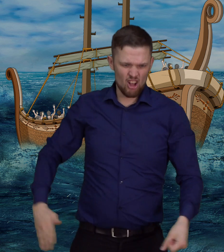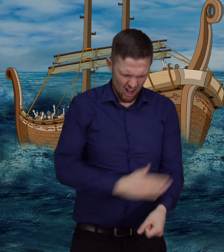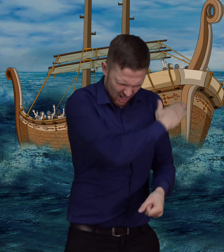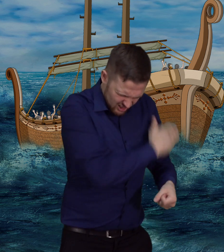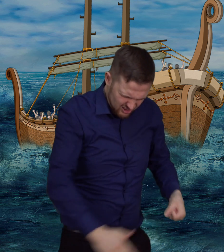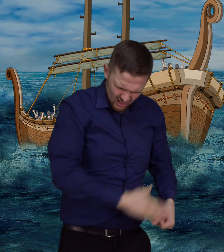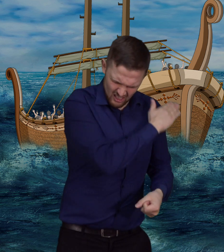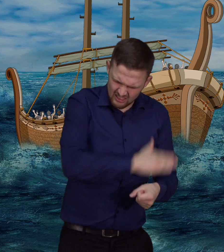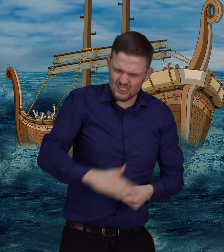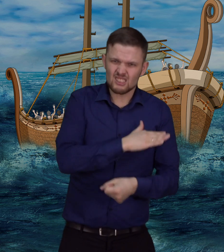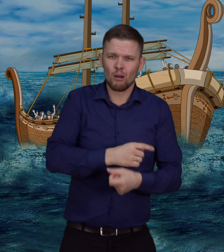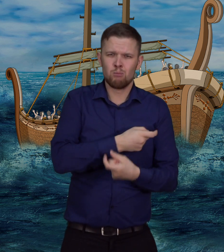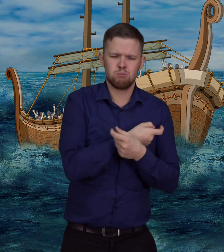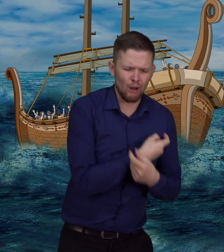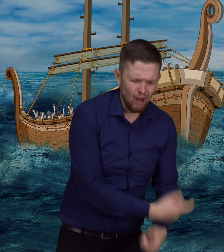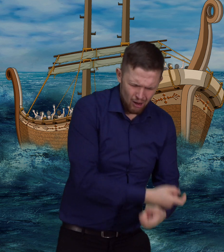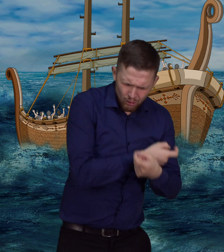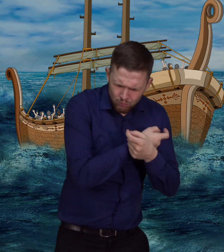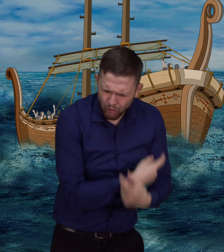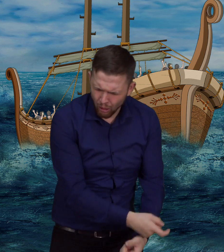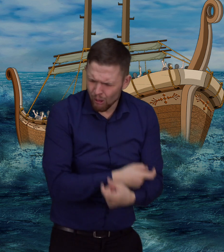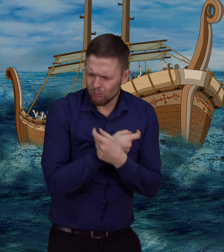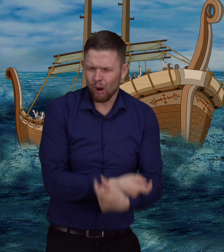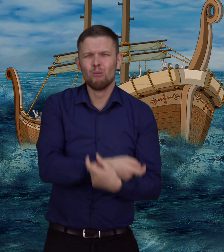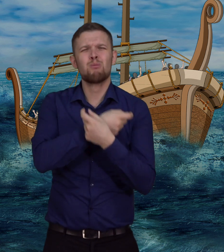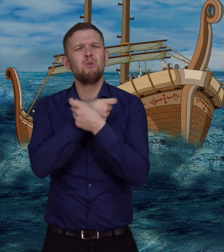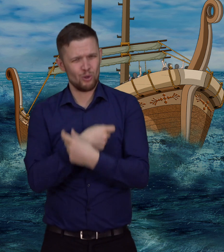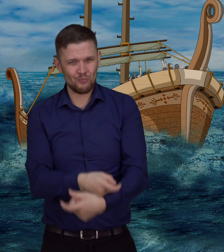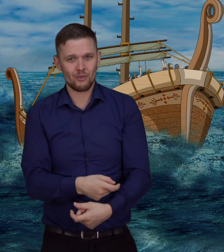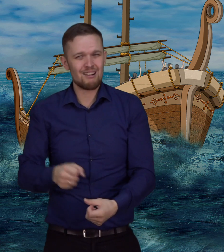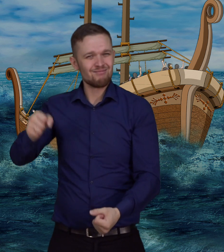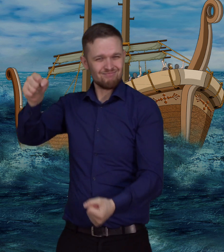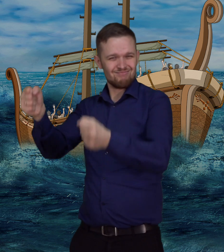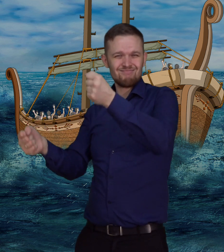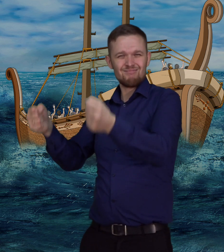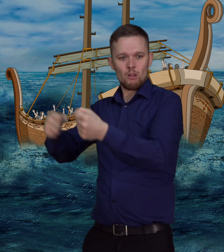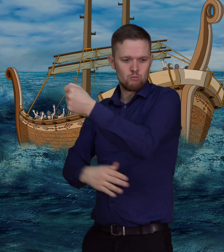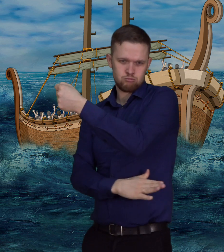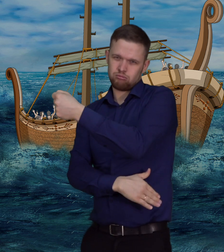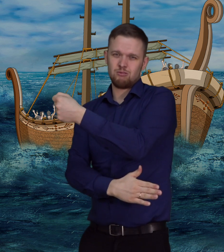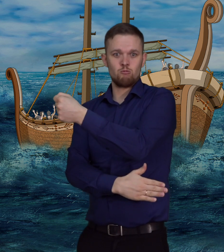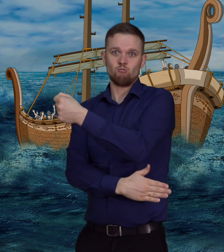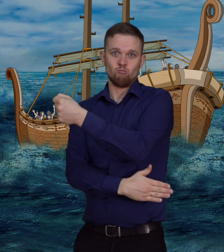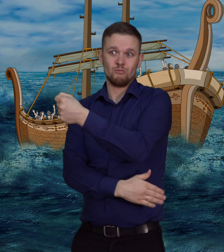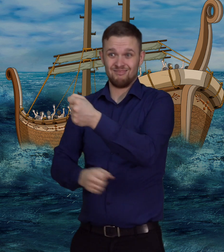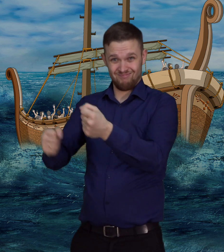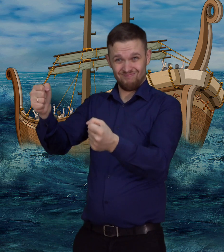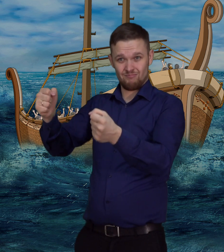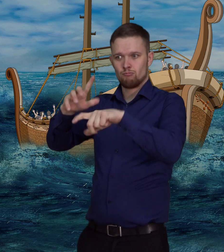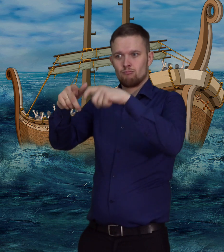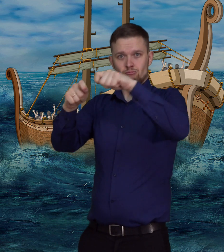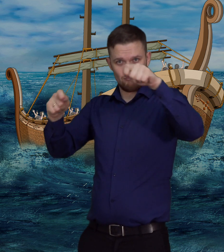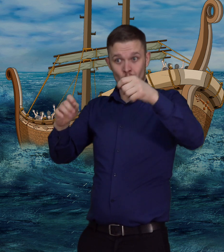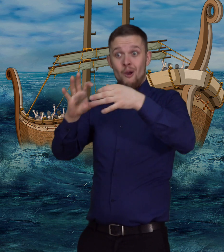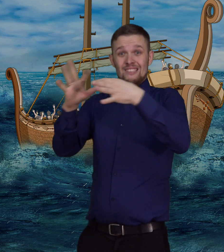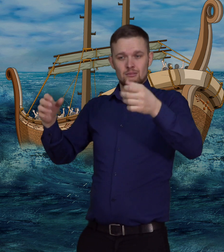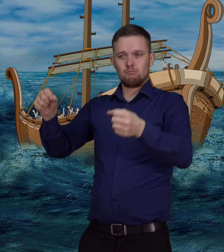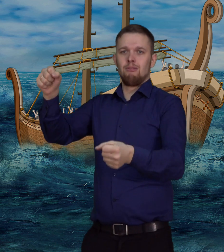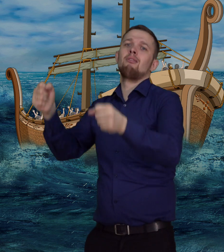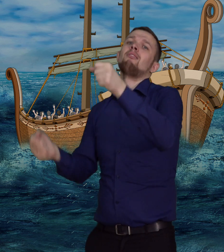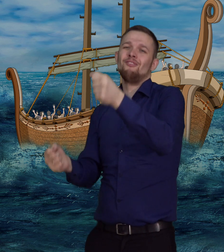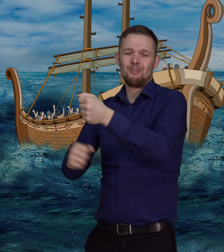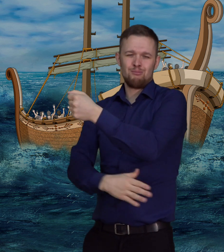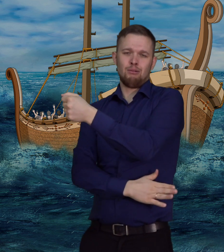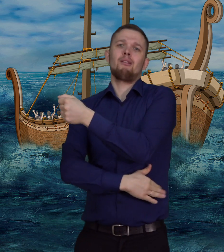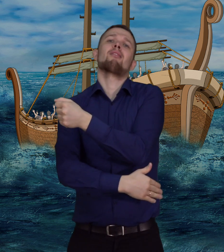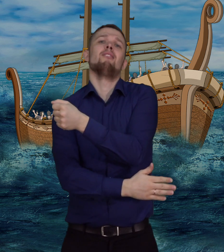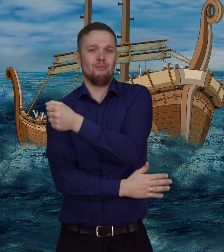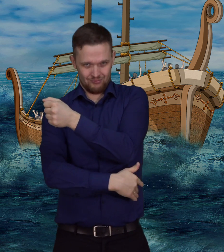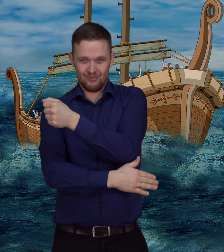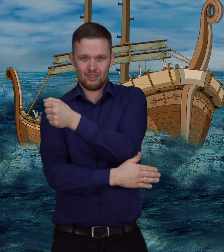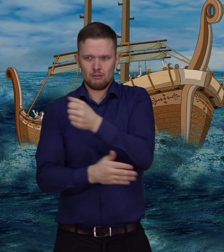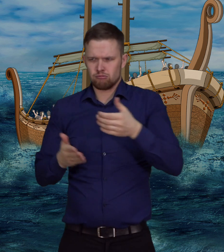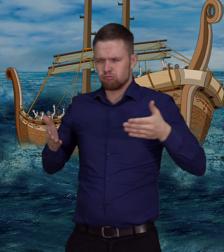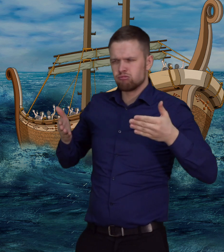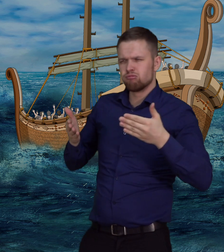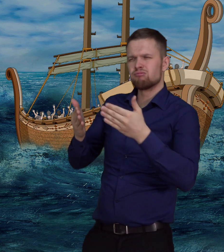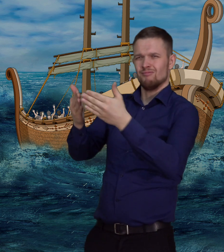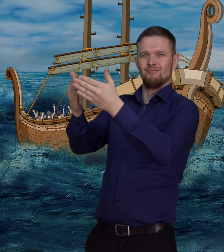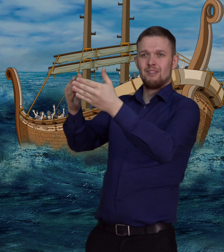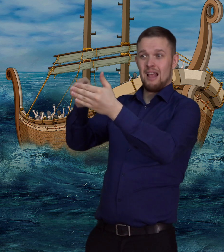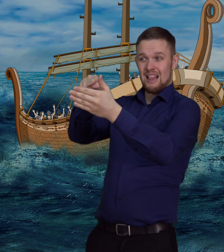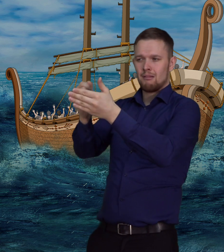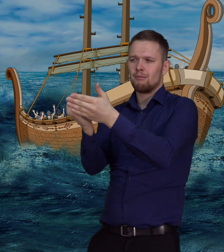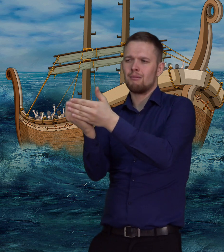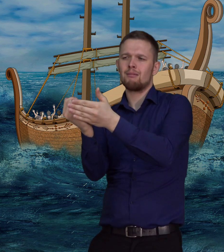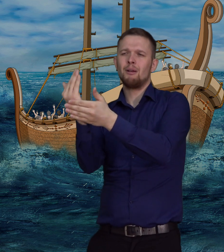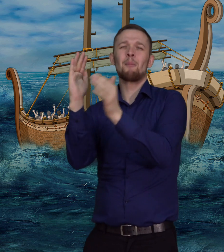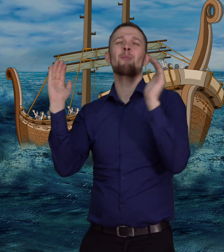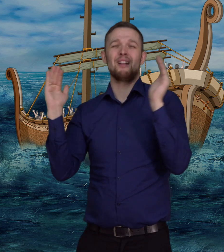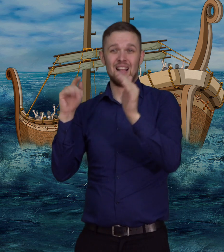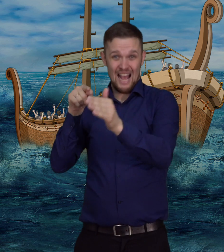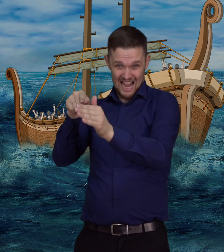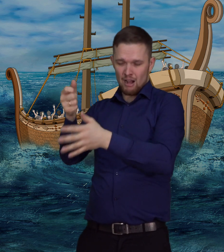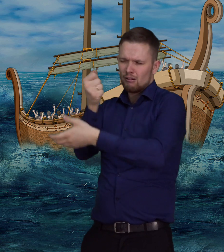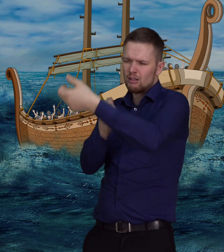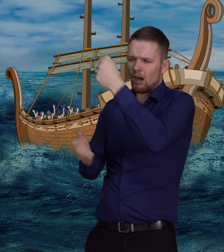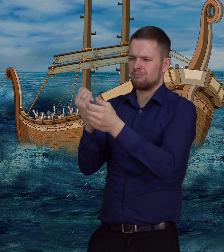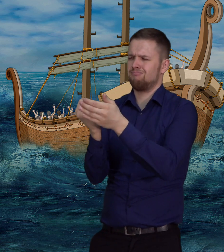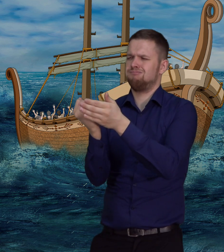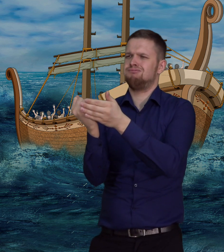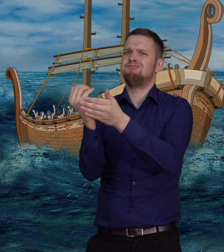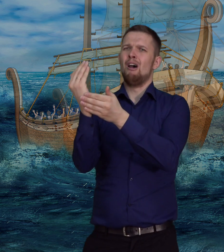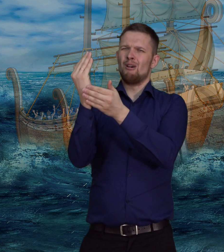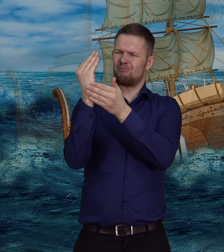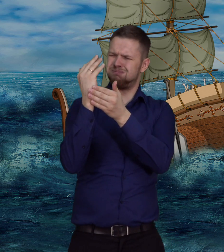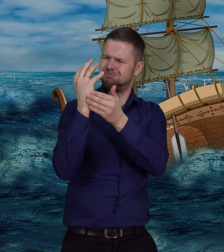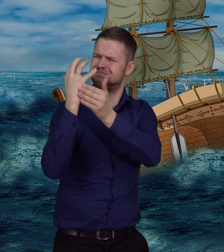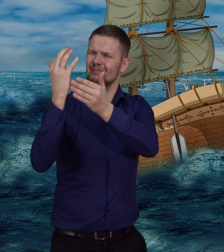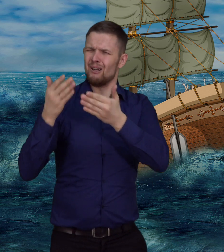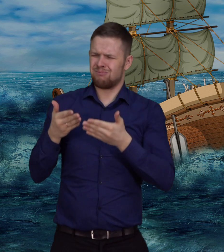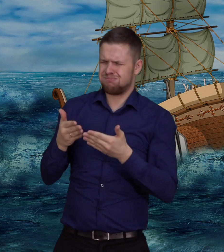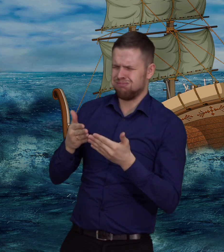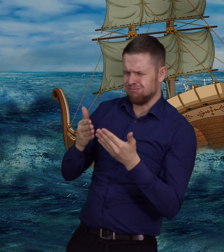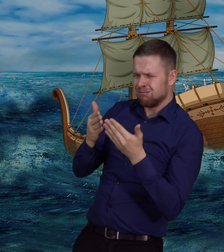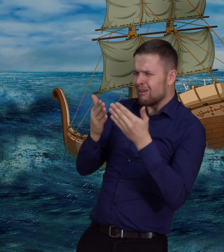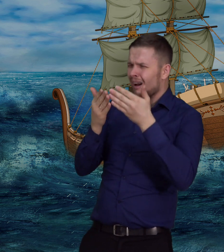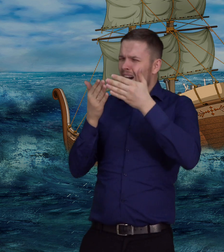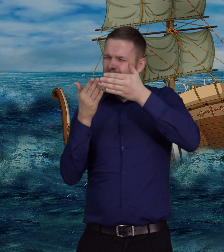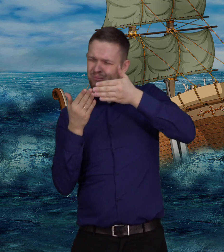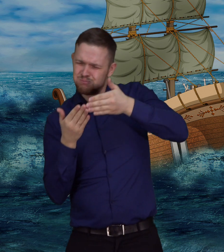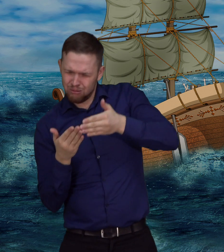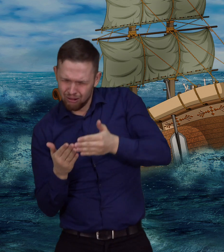Cutting away the anchors, they left them in the sea as they loosened the ropes that held the rudders.